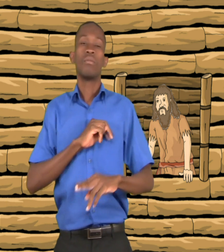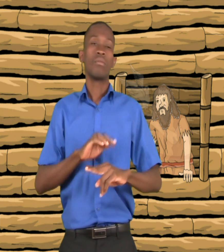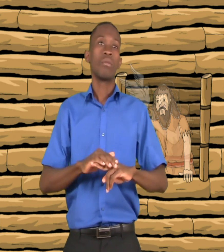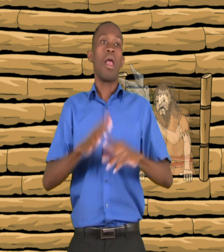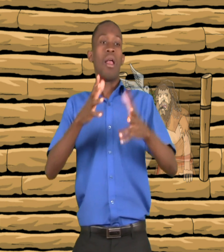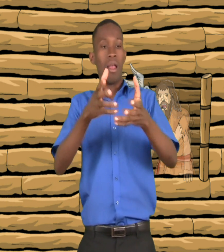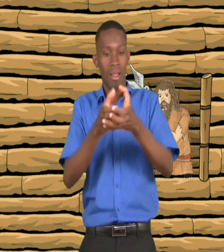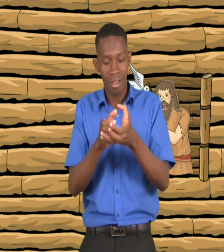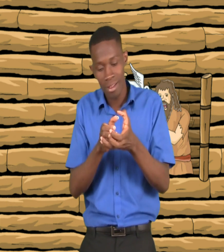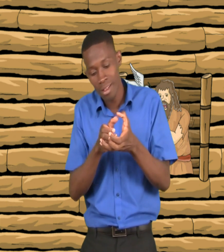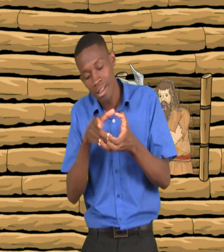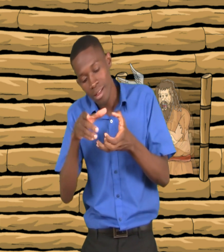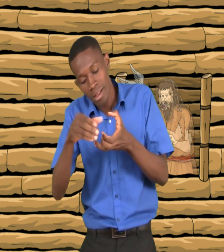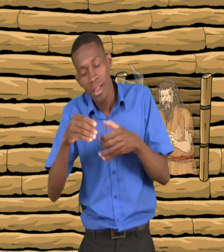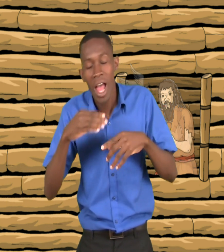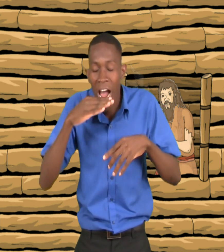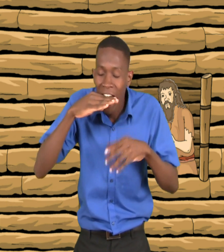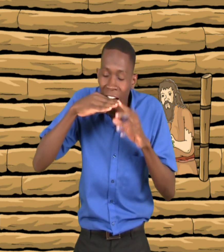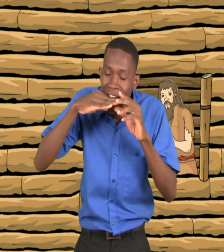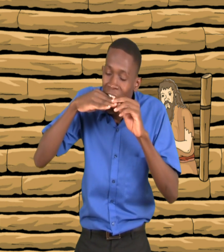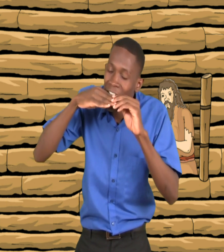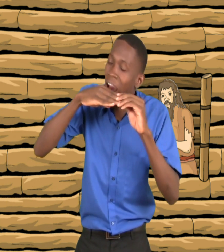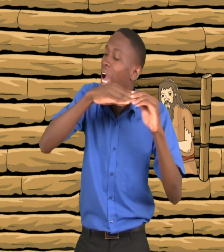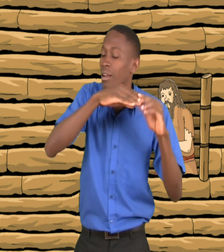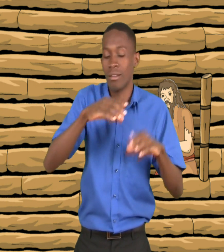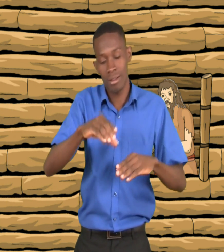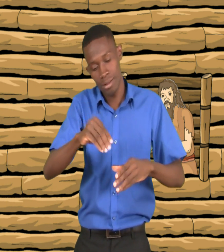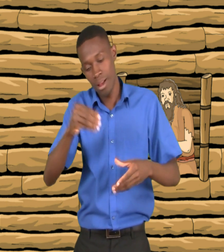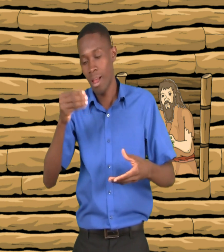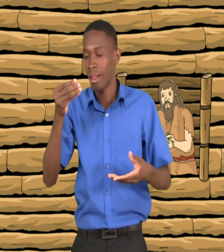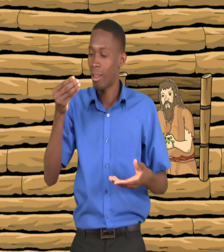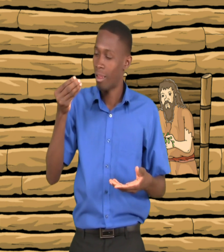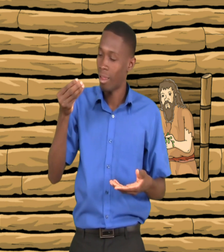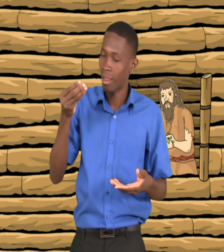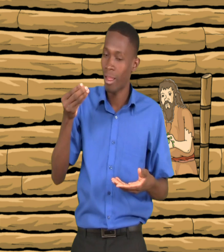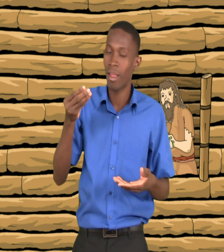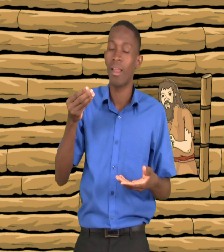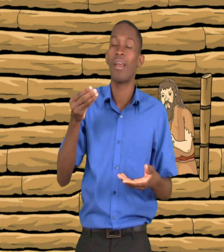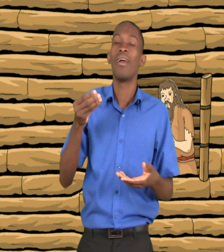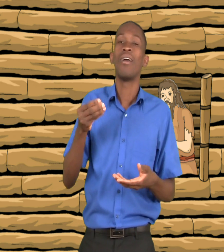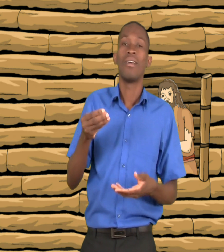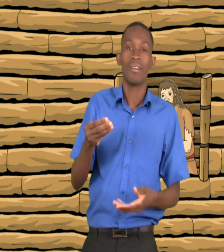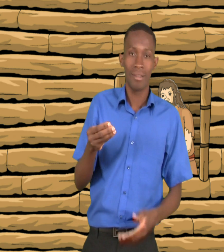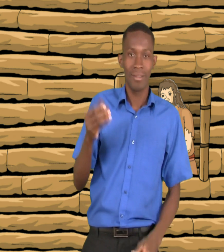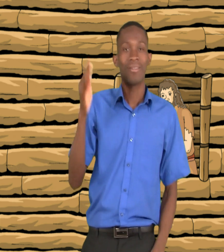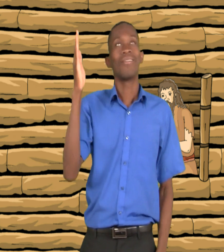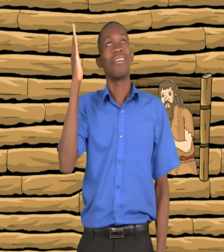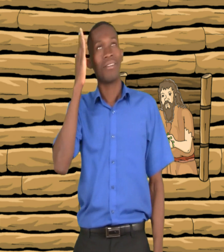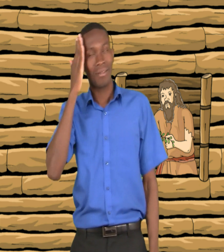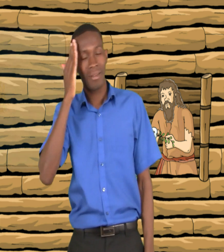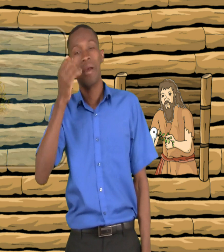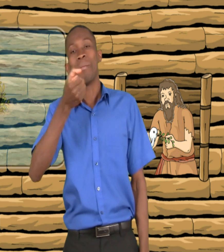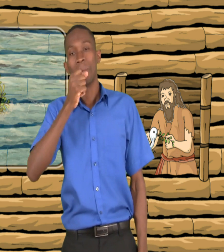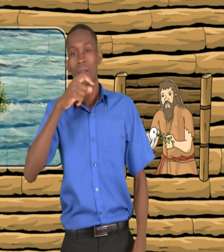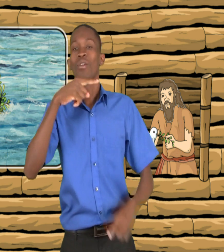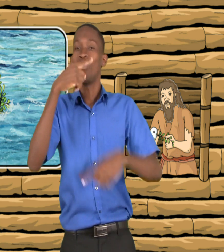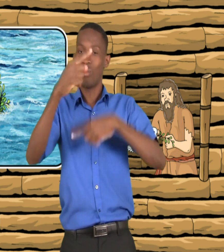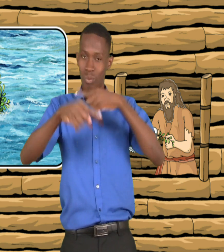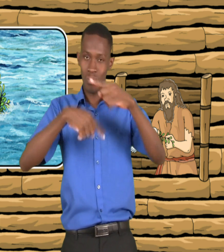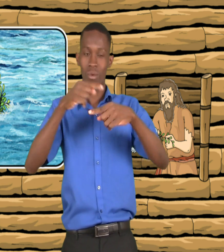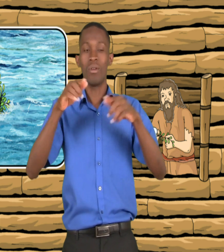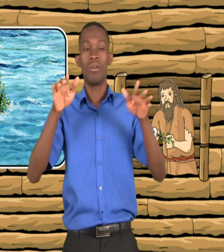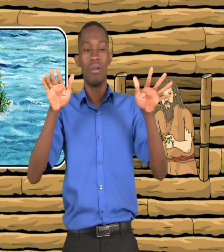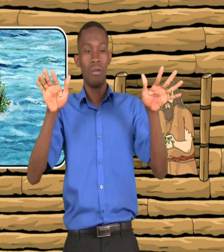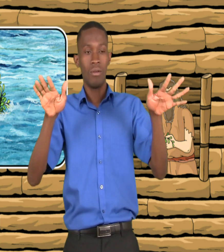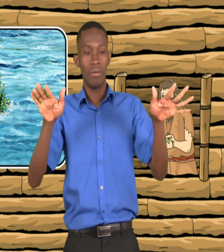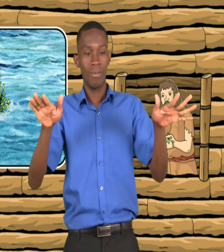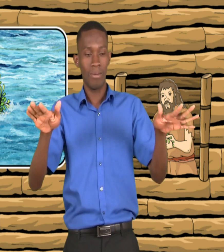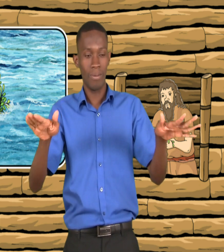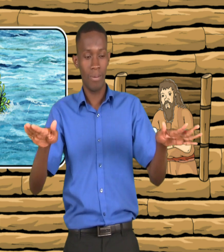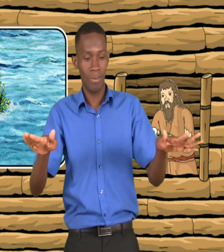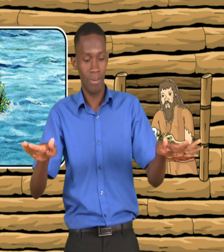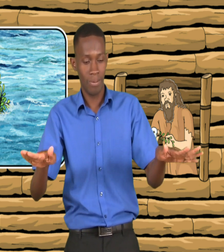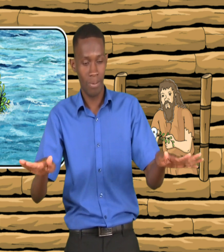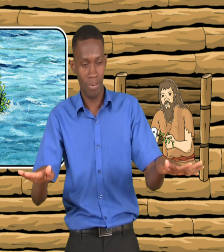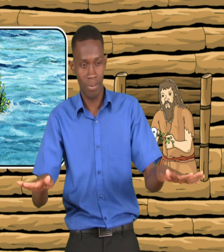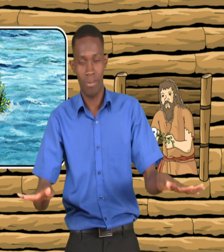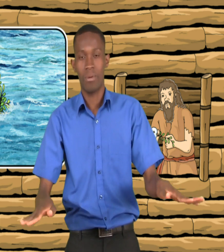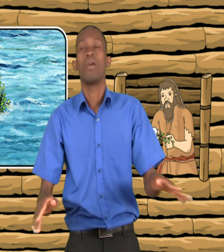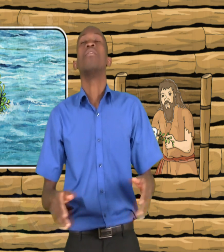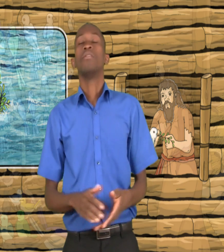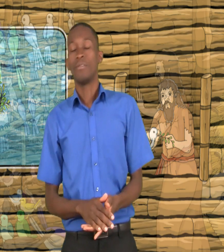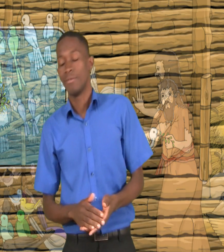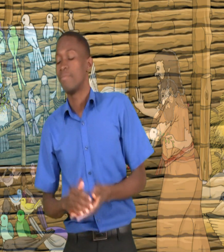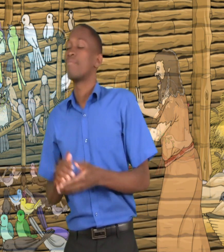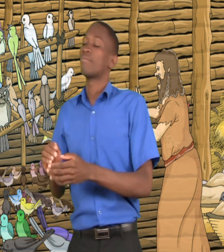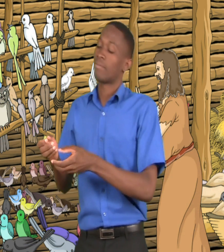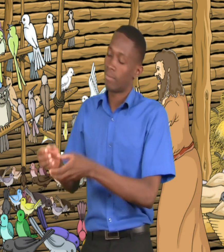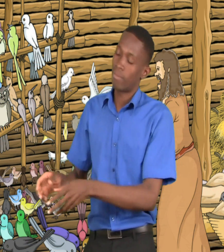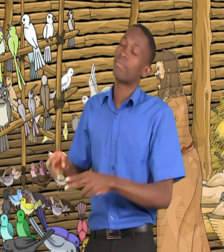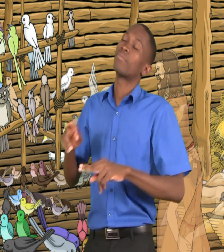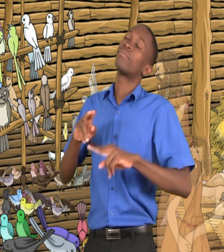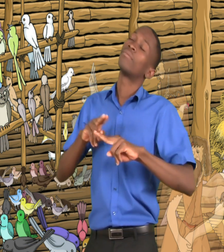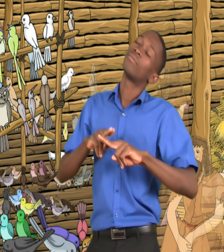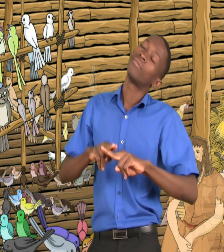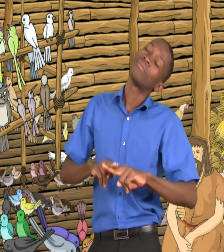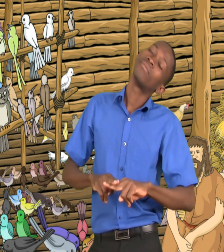So Noah knew that the waters had receded from the earth.